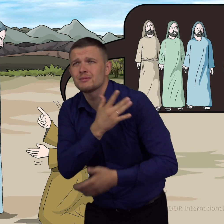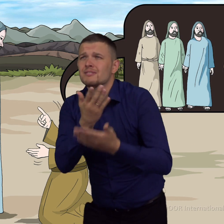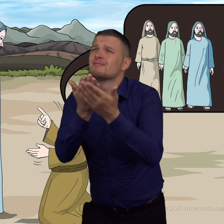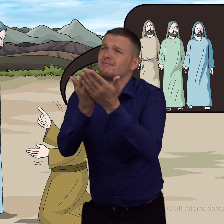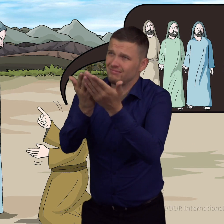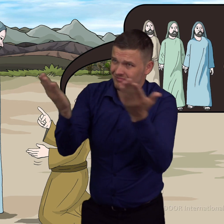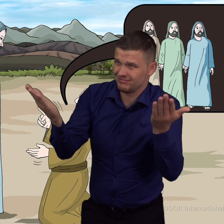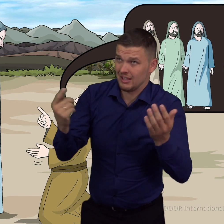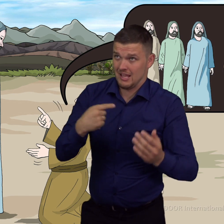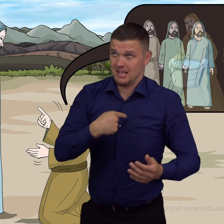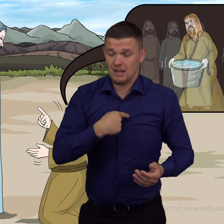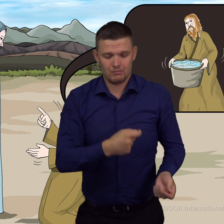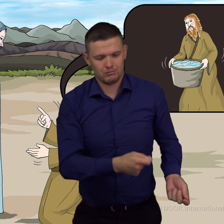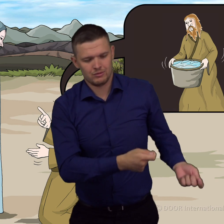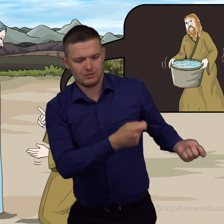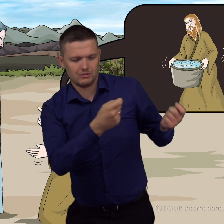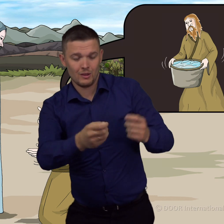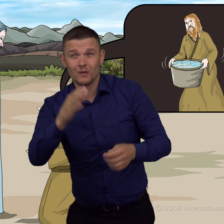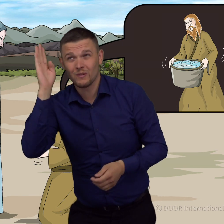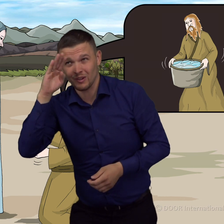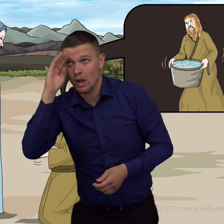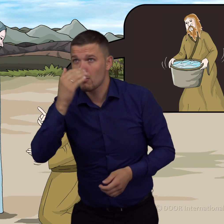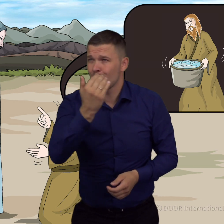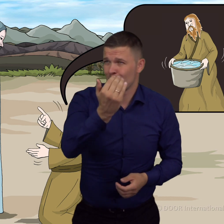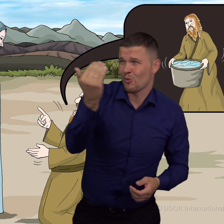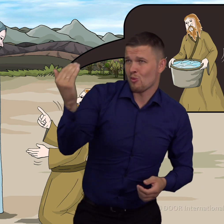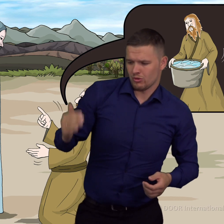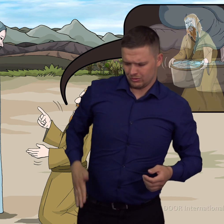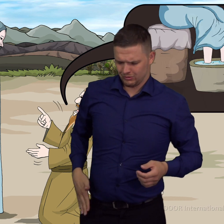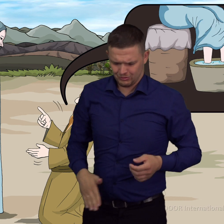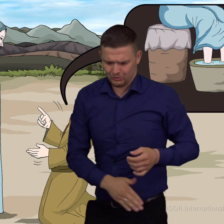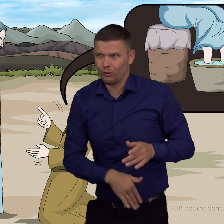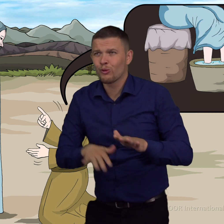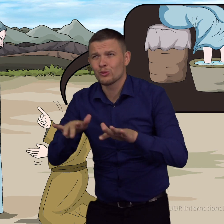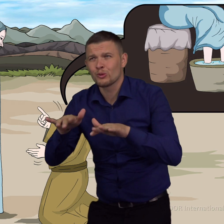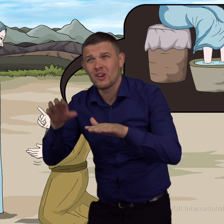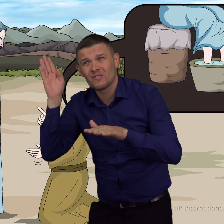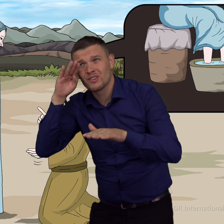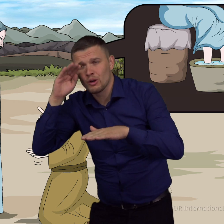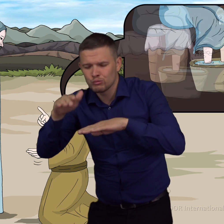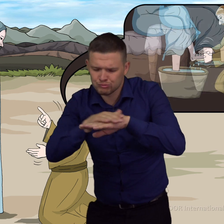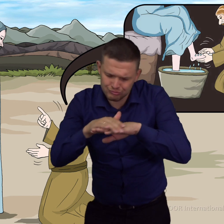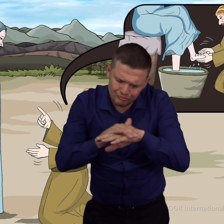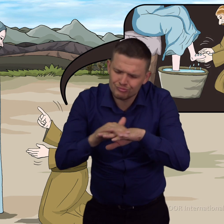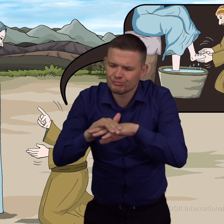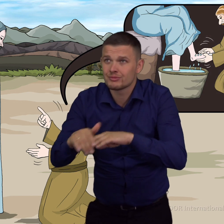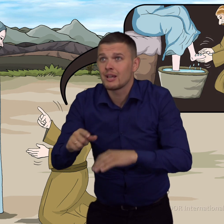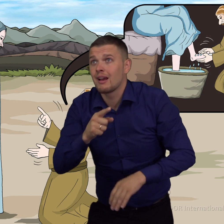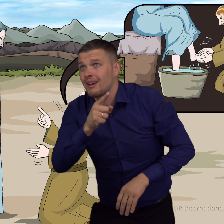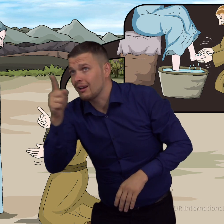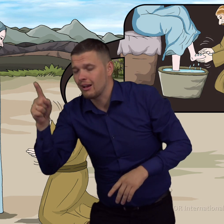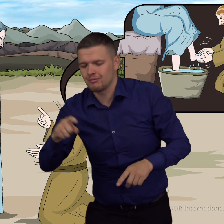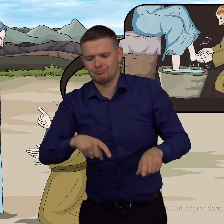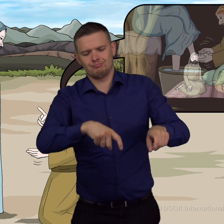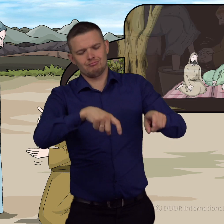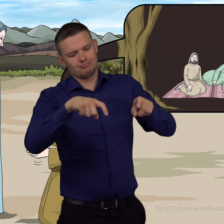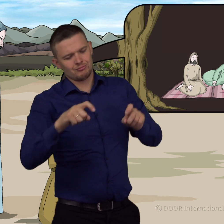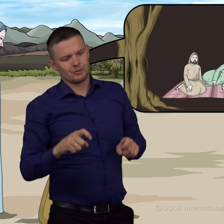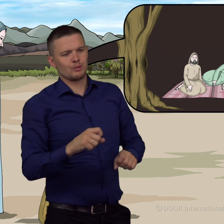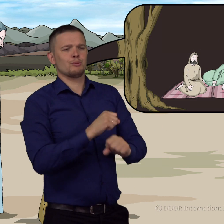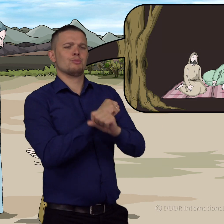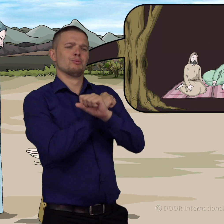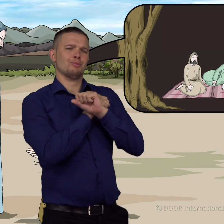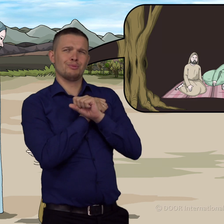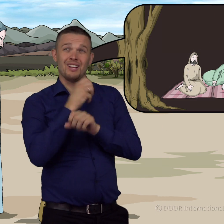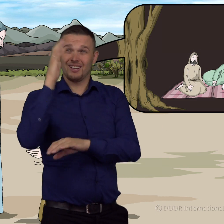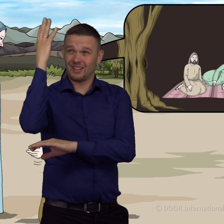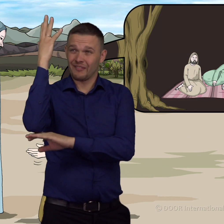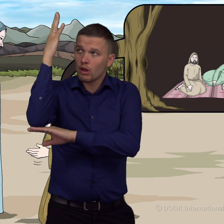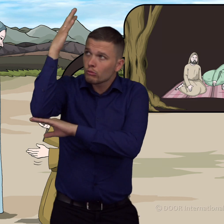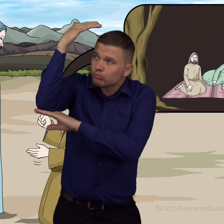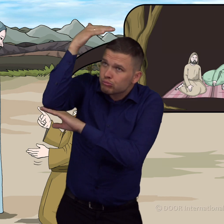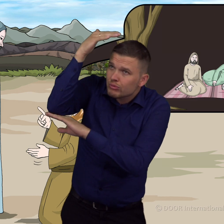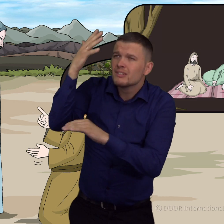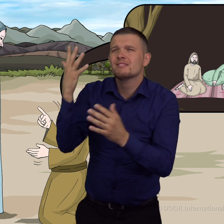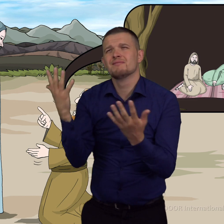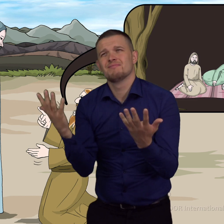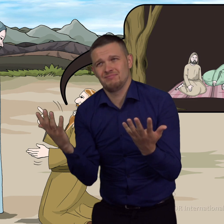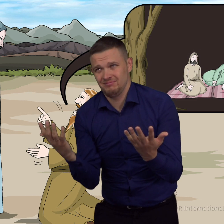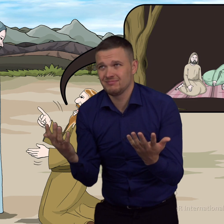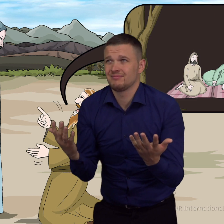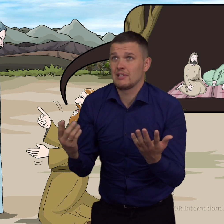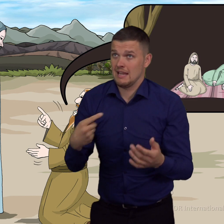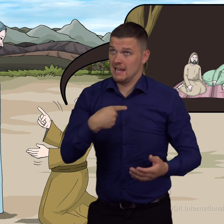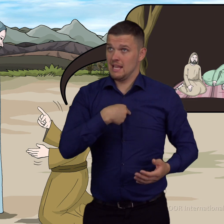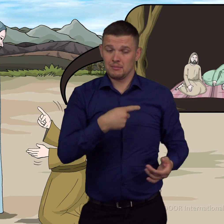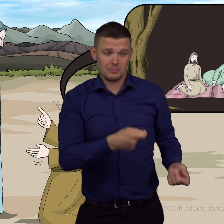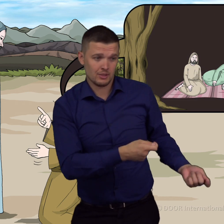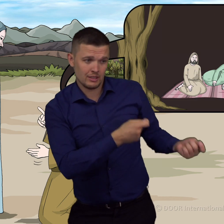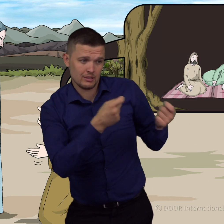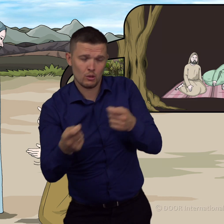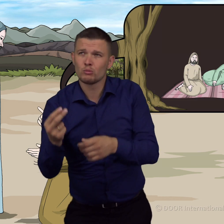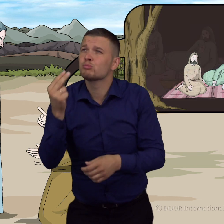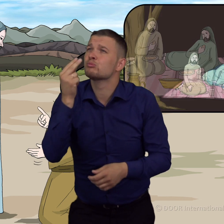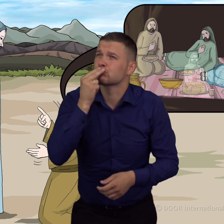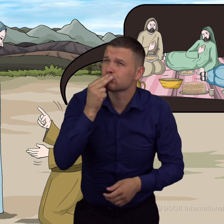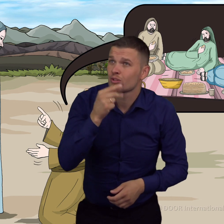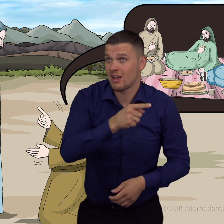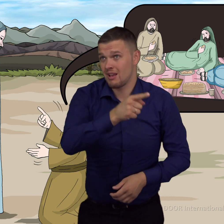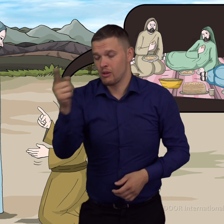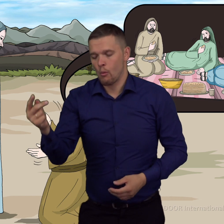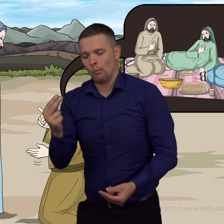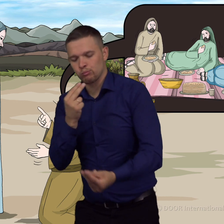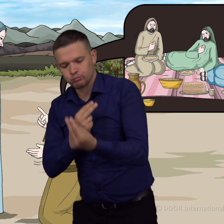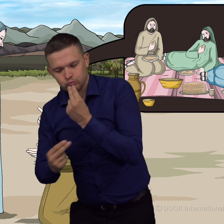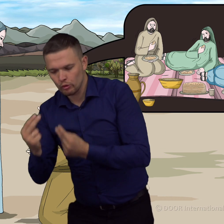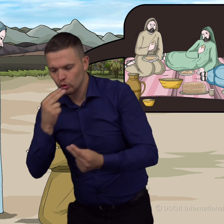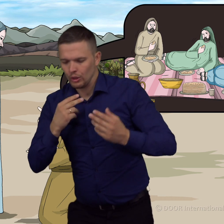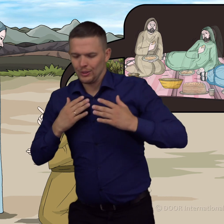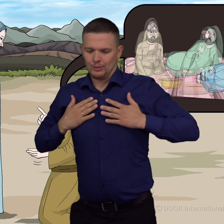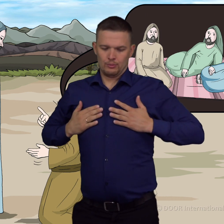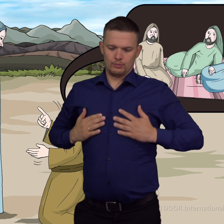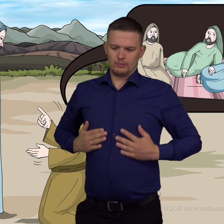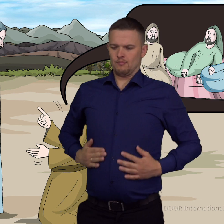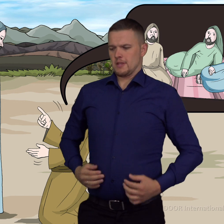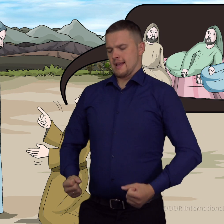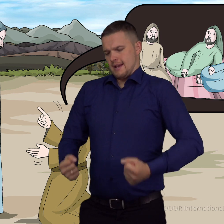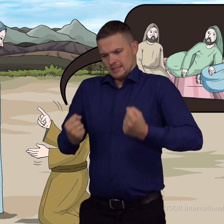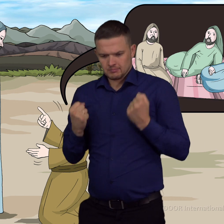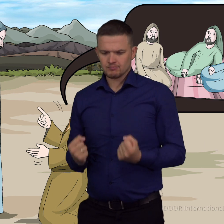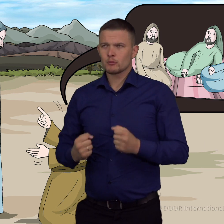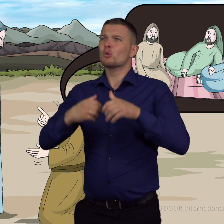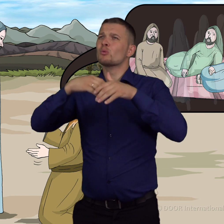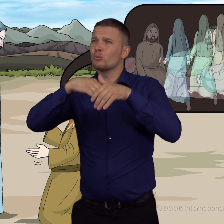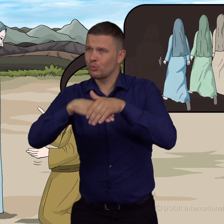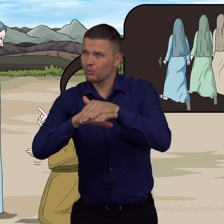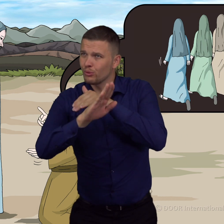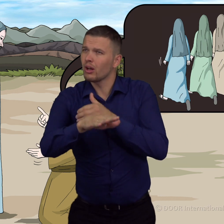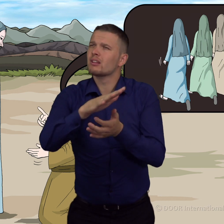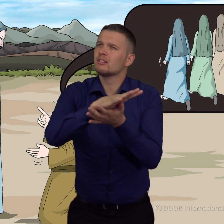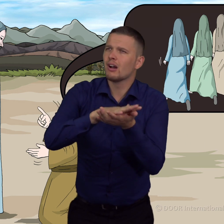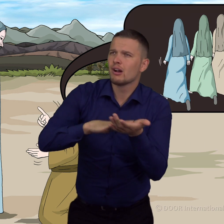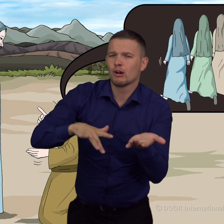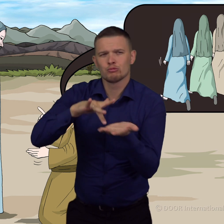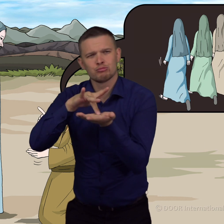Let a little water be brought, that you may wash your feet and rest yourselves under the tree. And I will bring a bit of bread so that you may refresh yourselves. This is why you have passed your servant’s way.